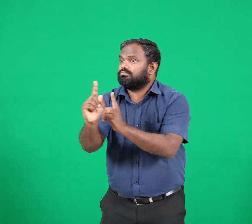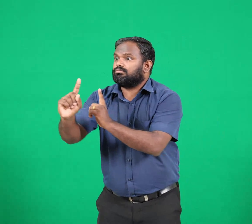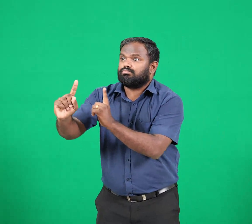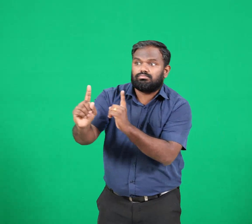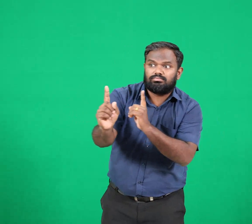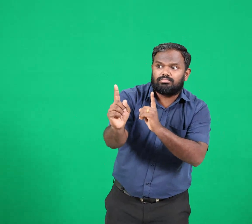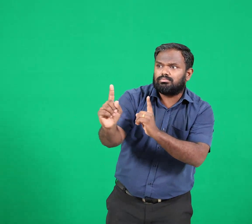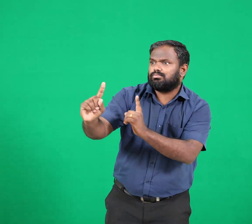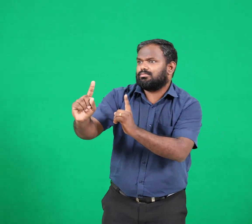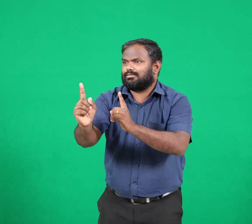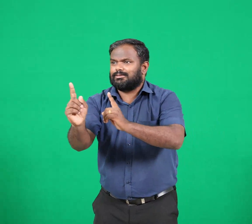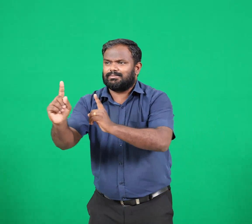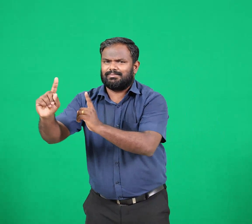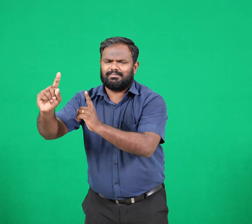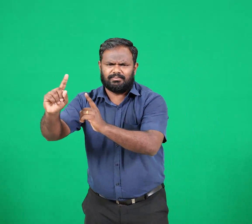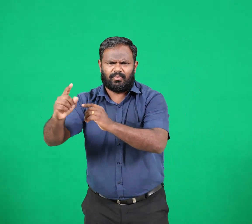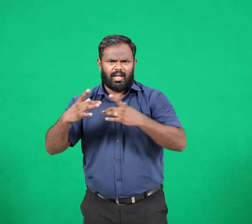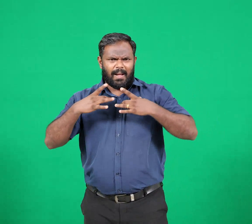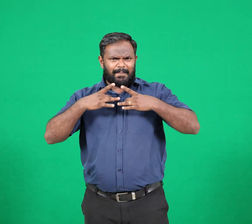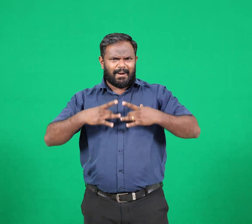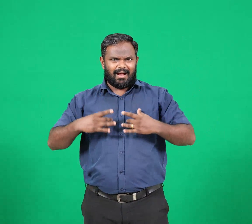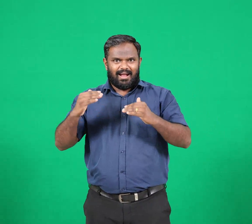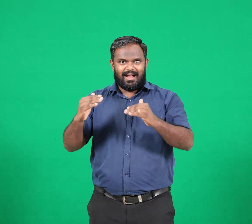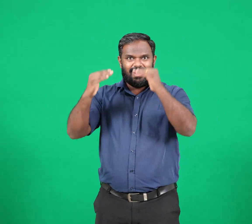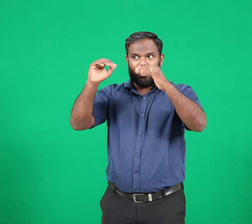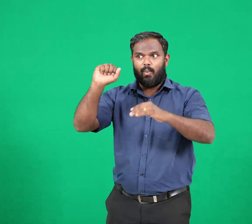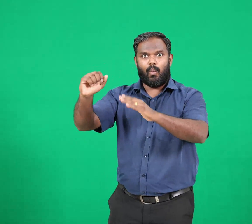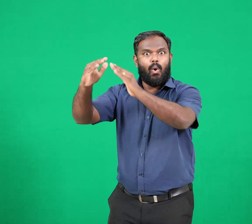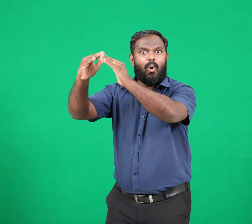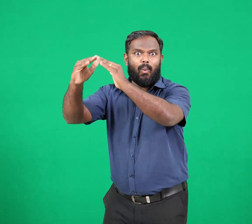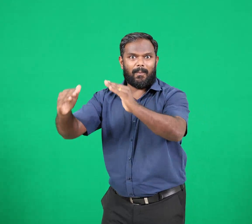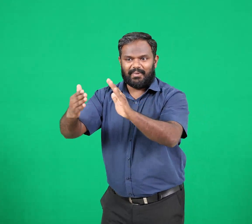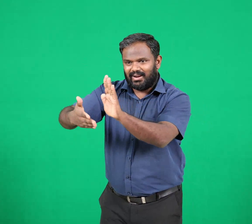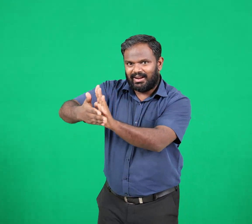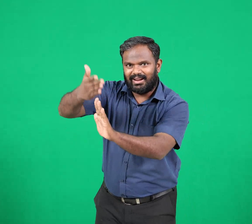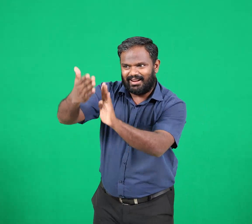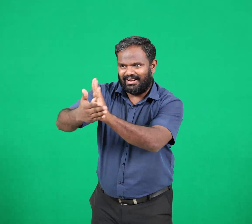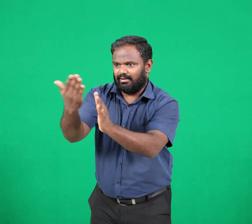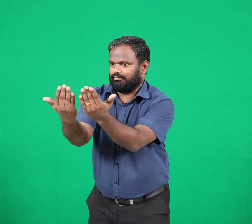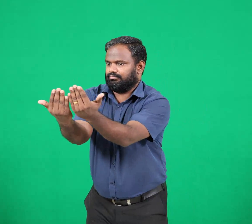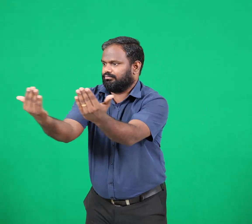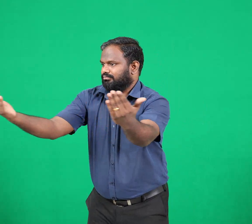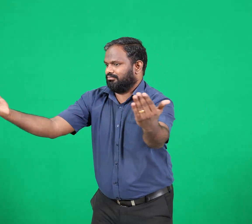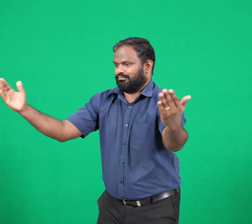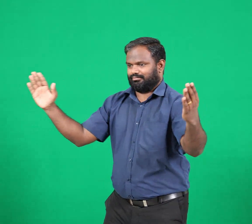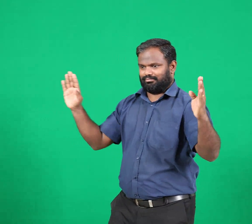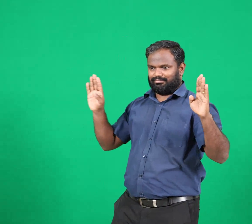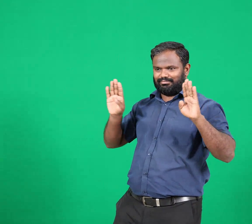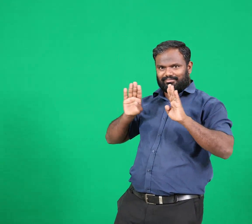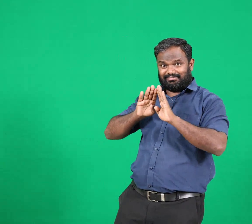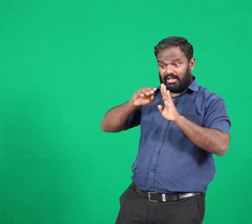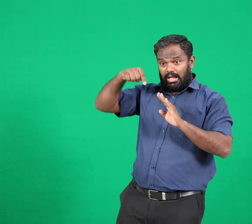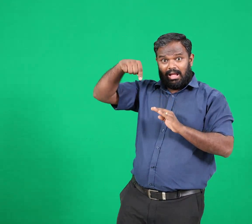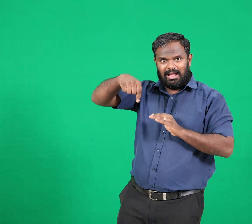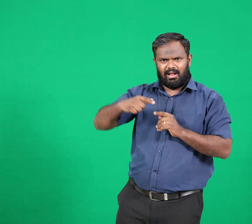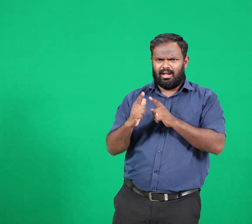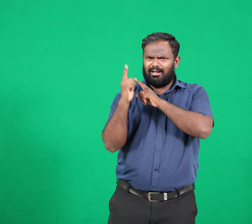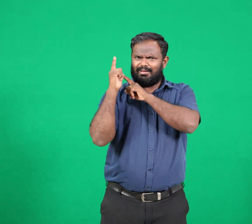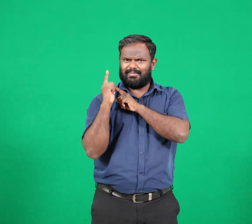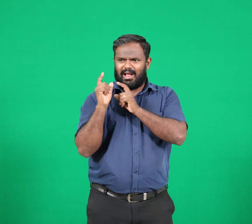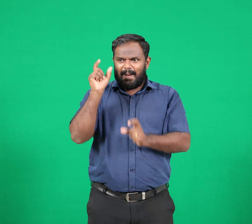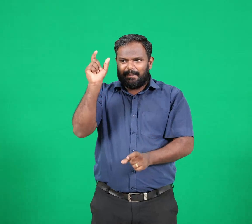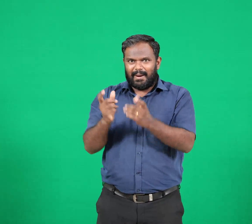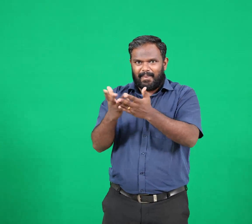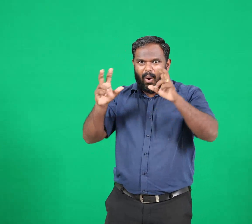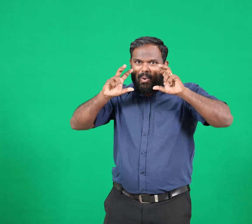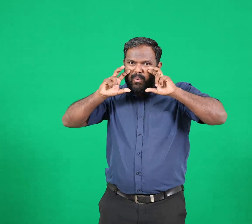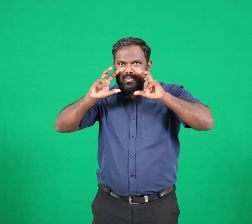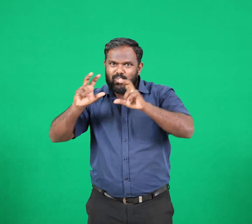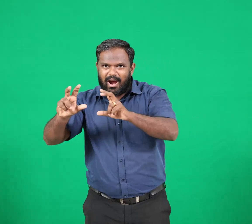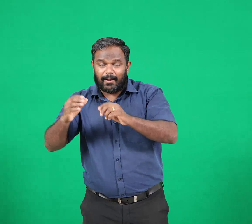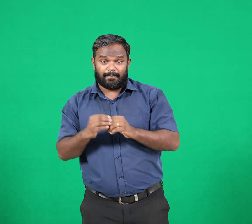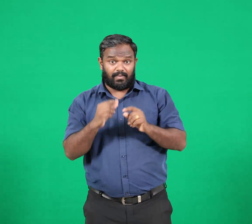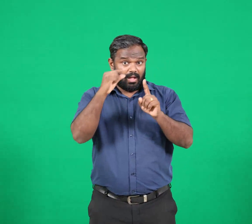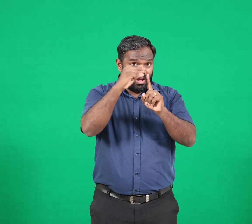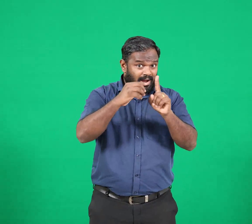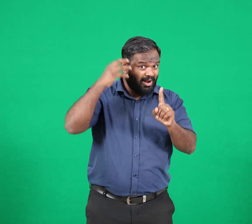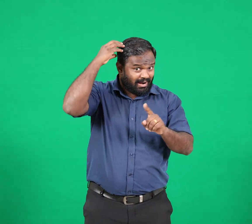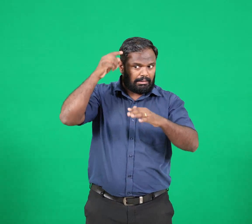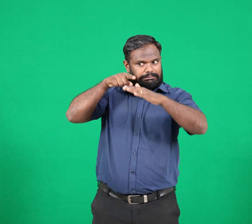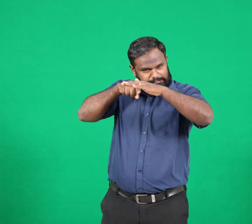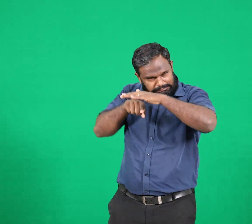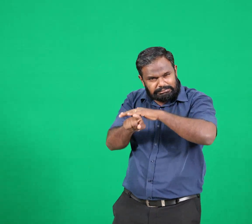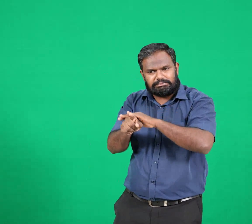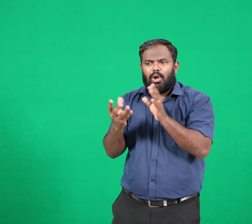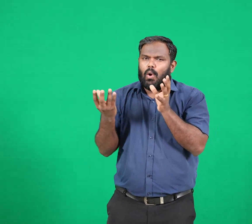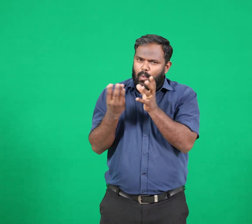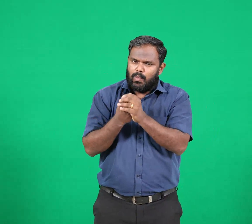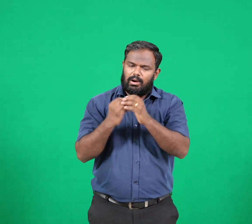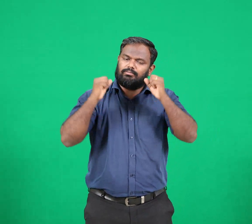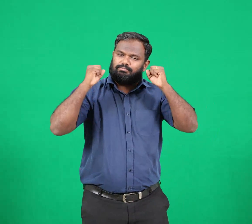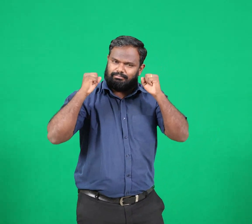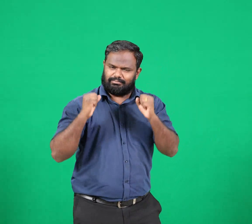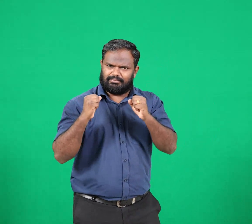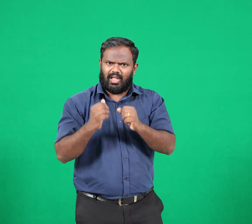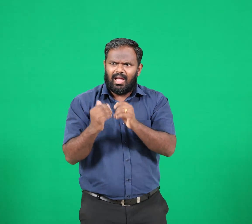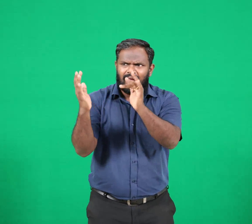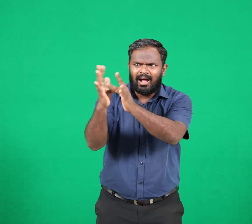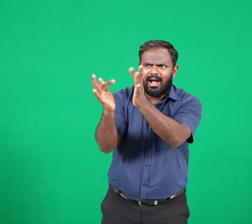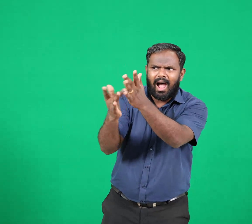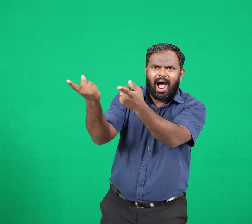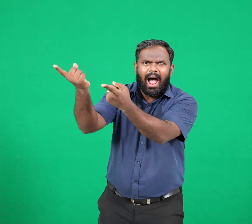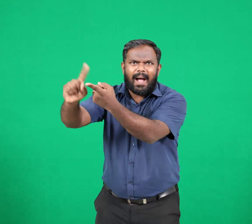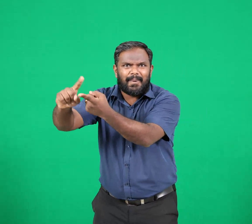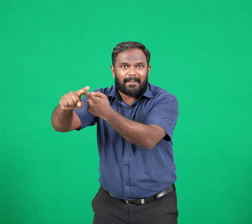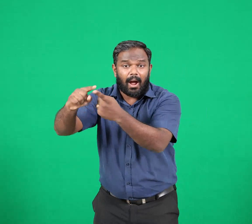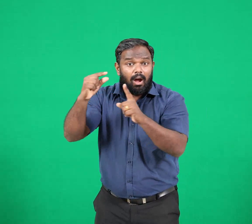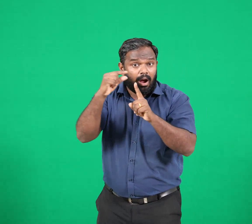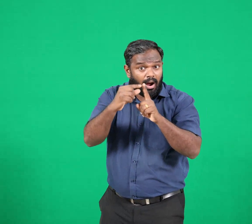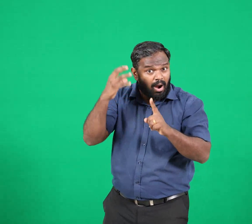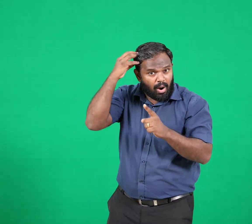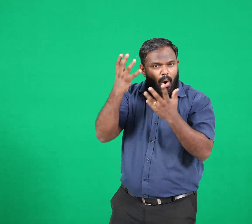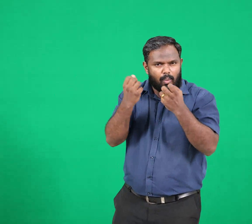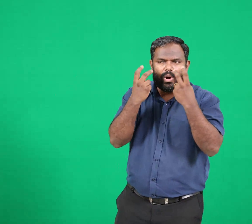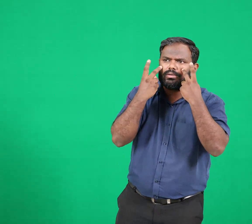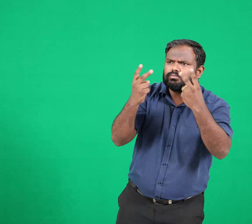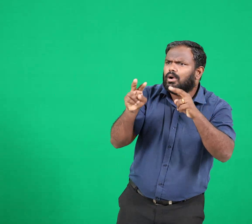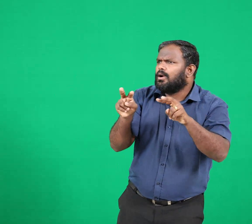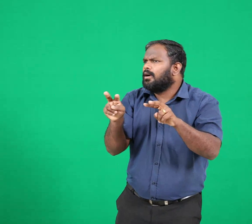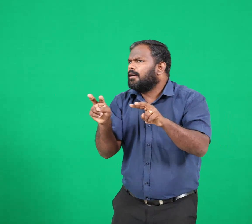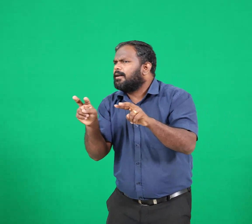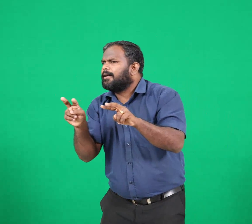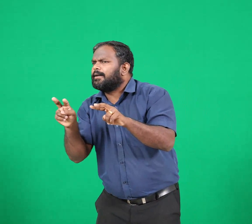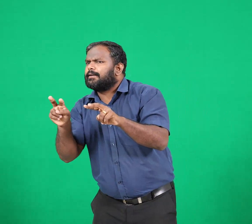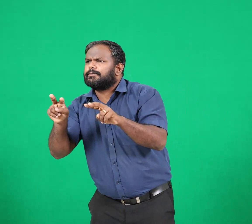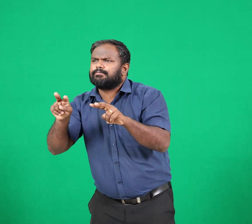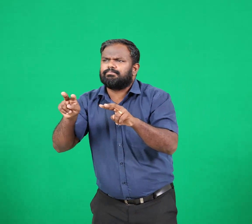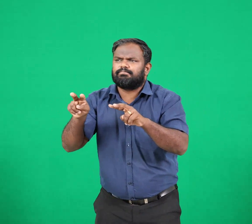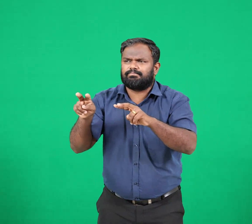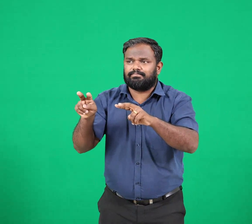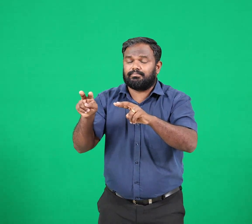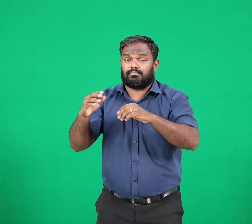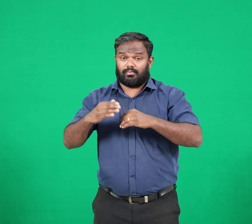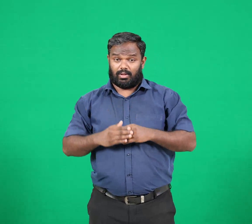And he went in and sat down with the guards to see the outcome.